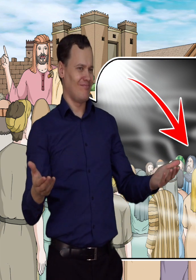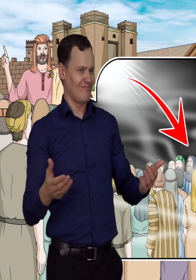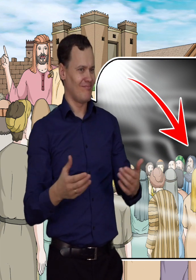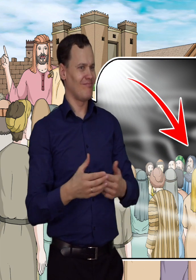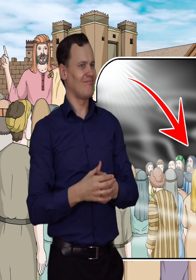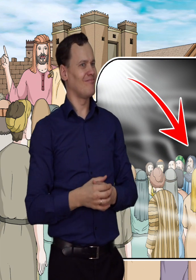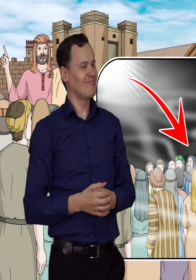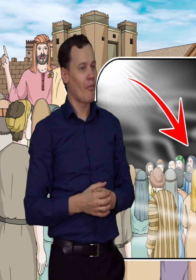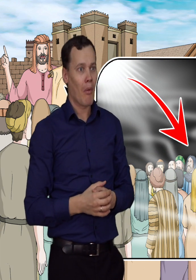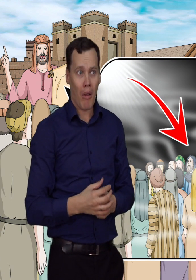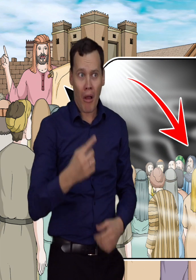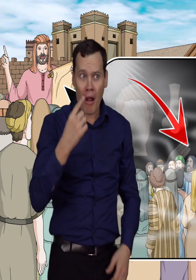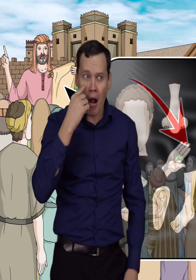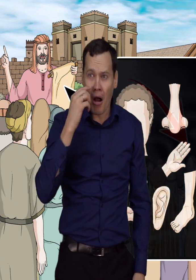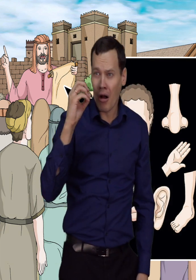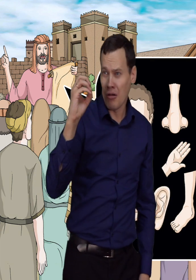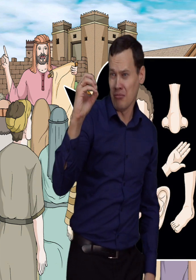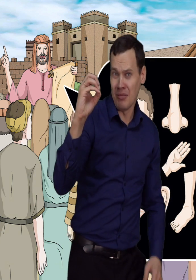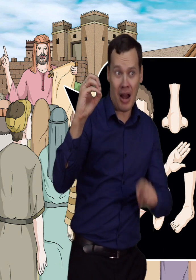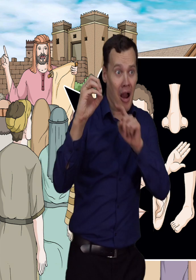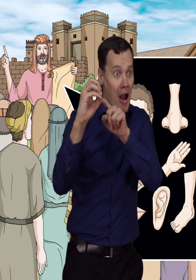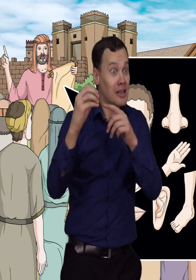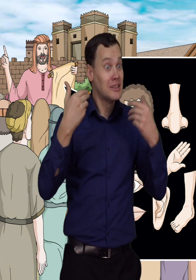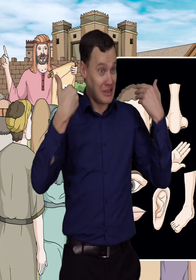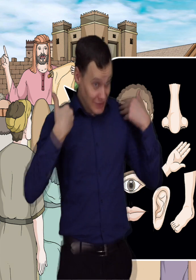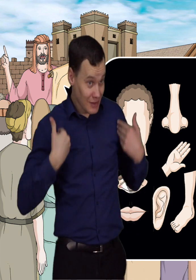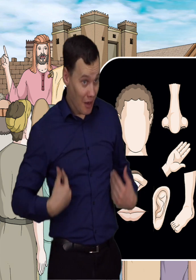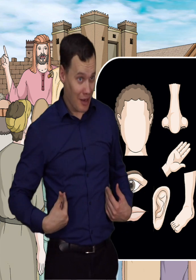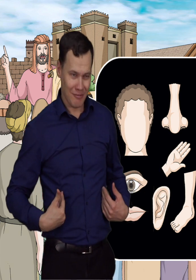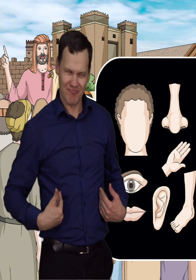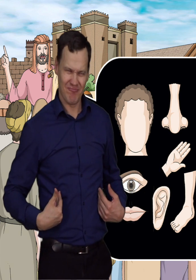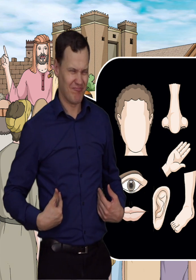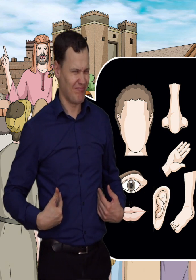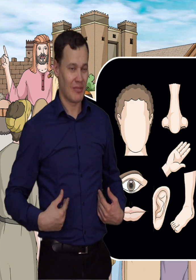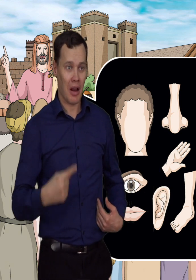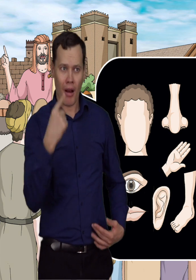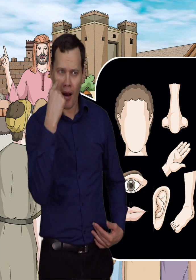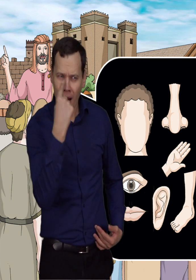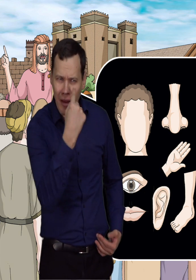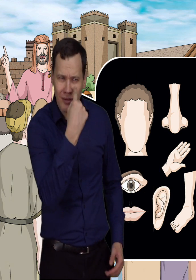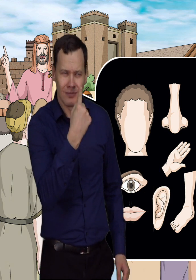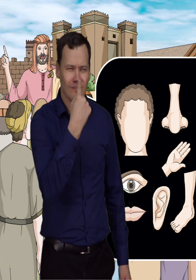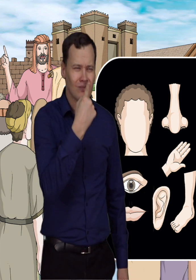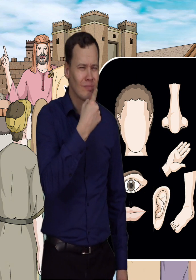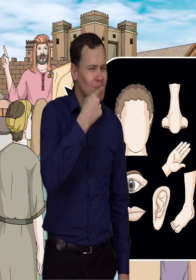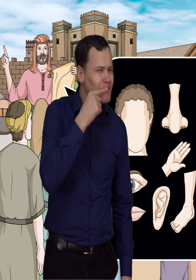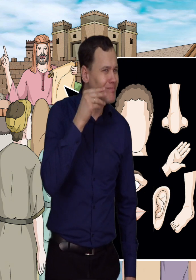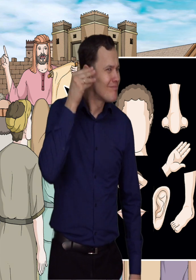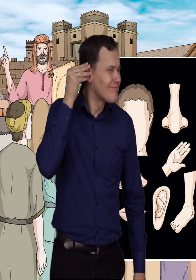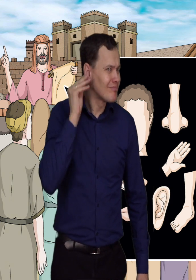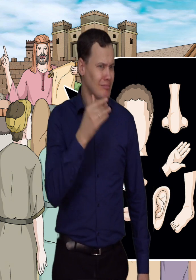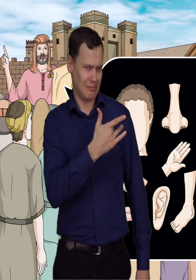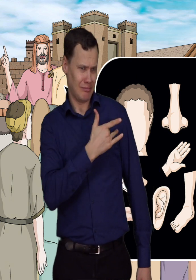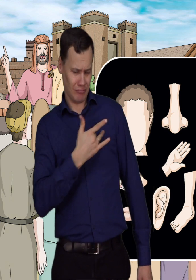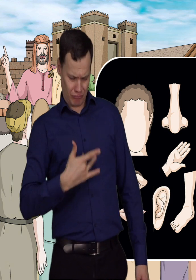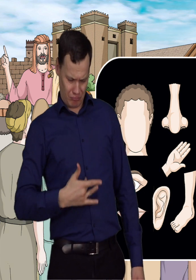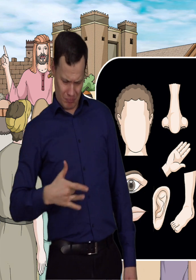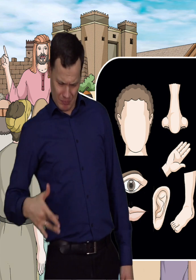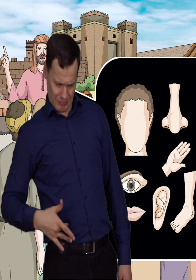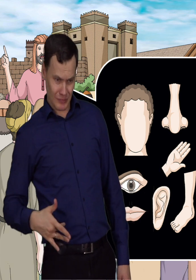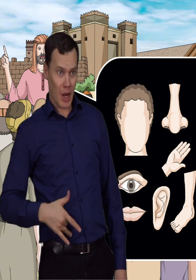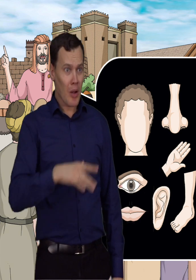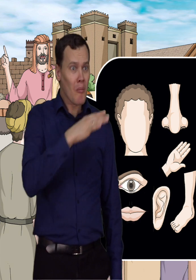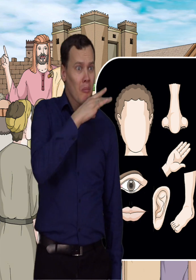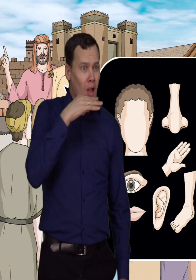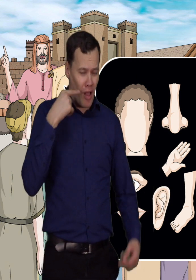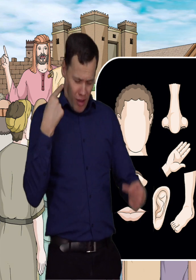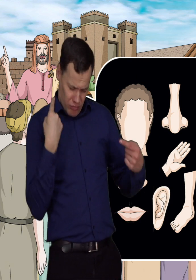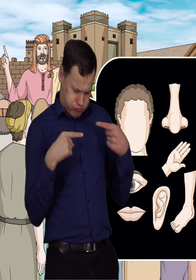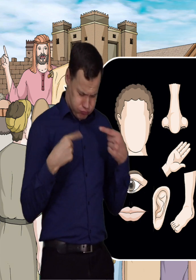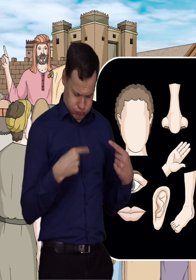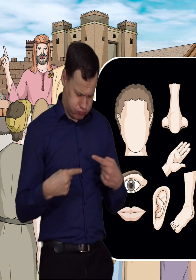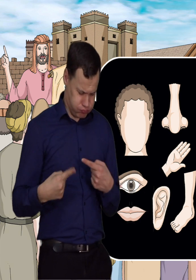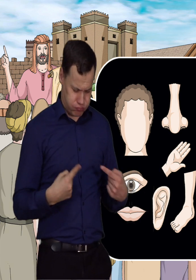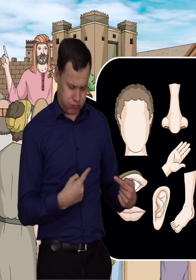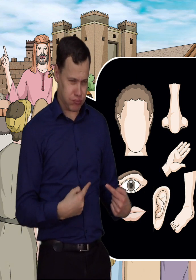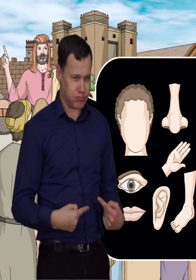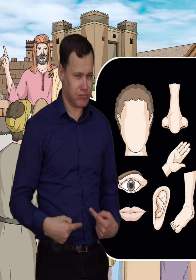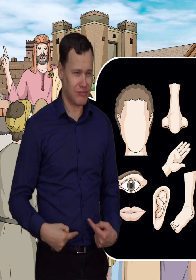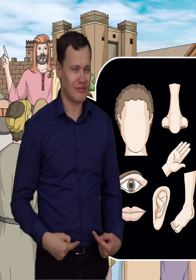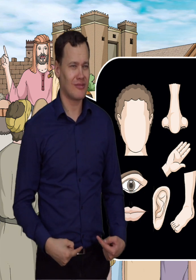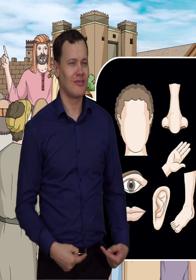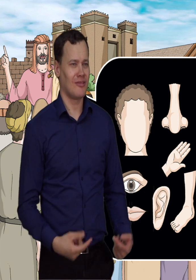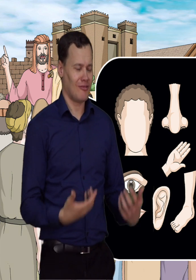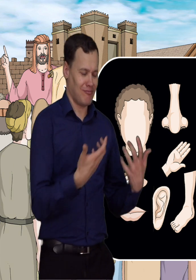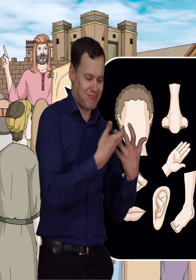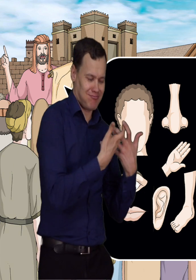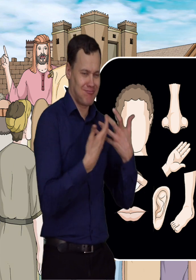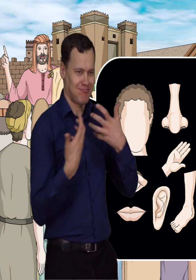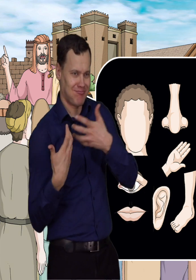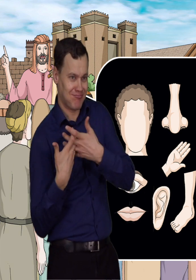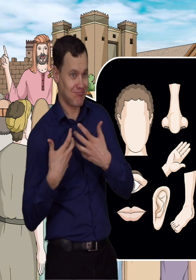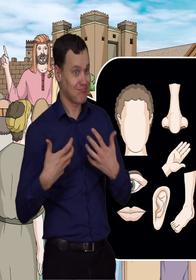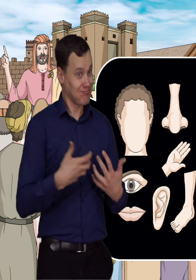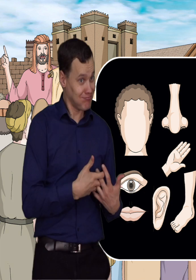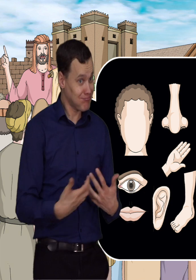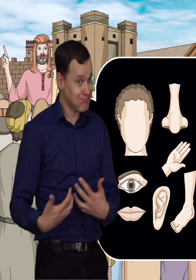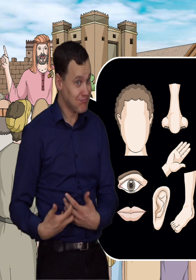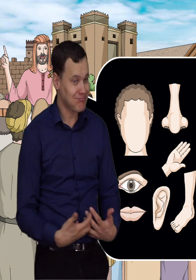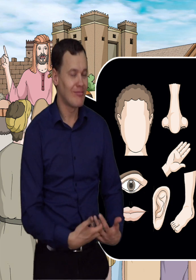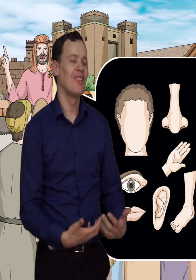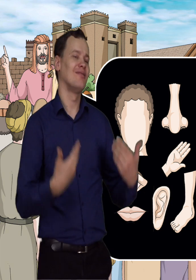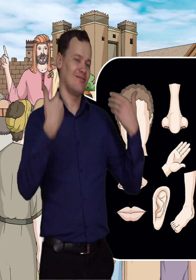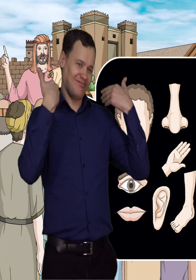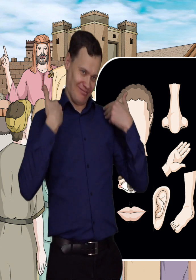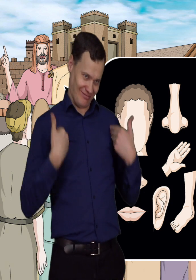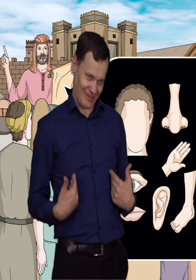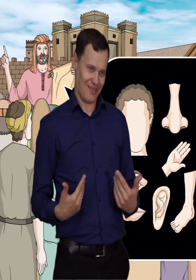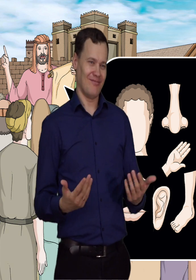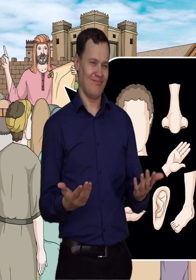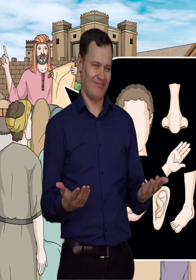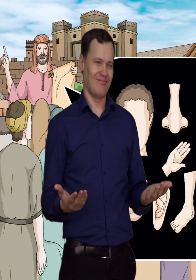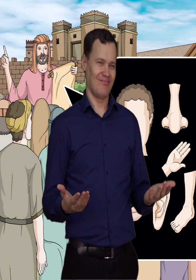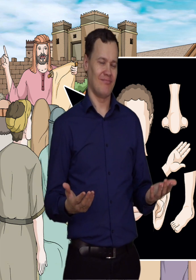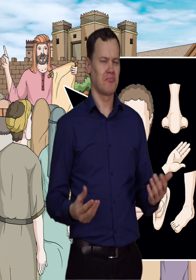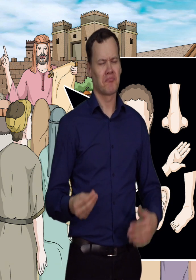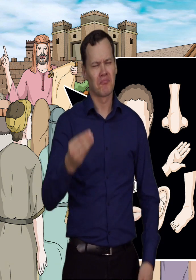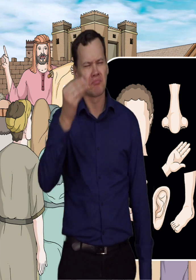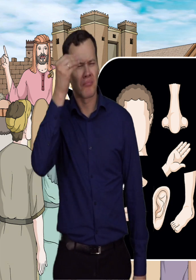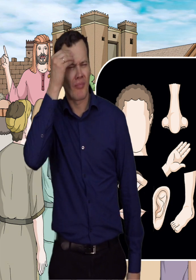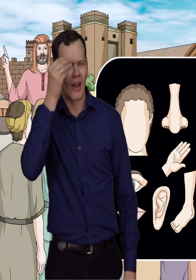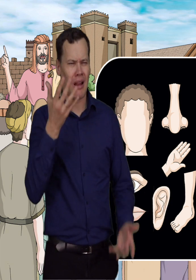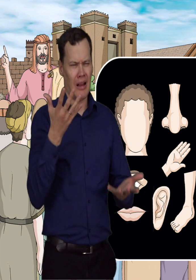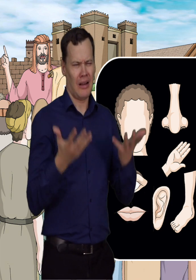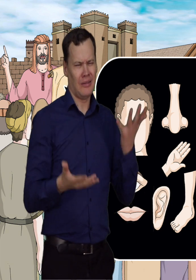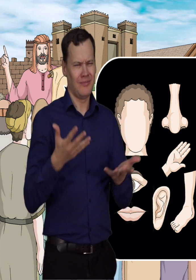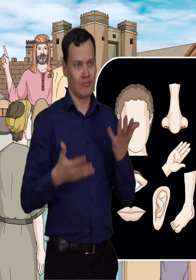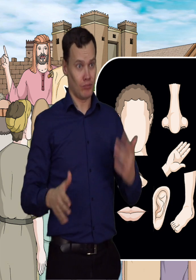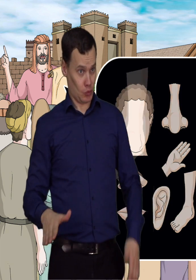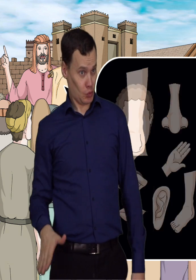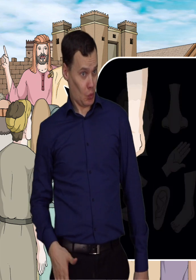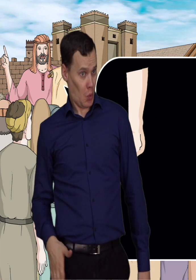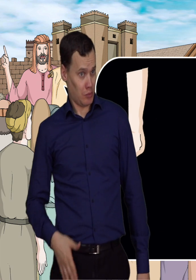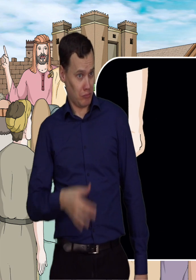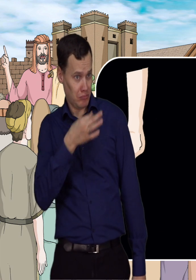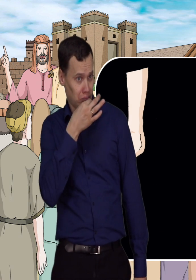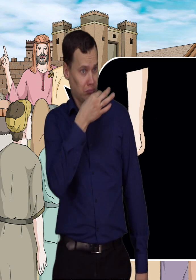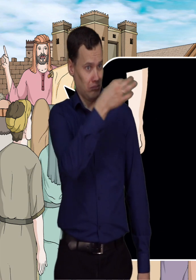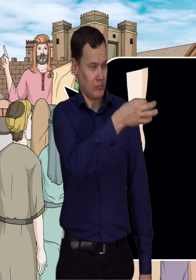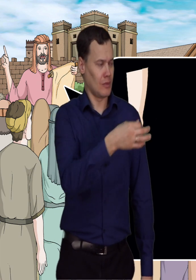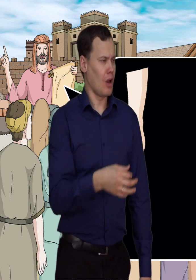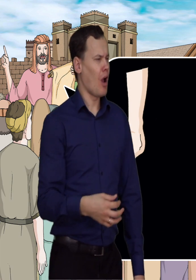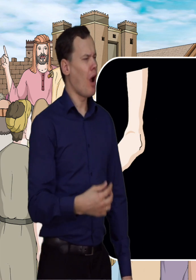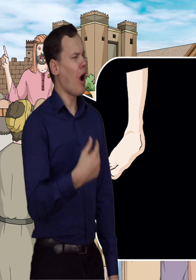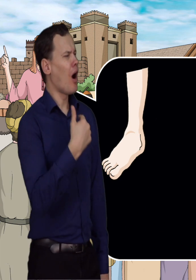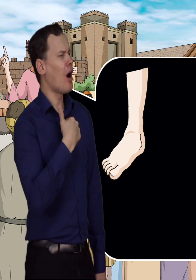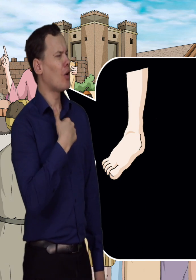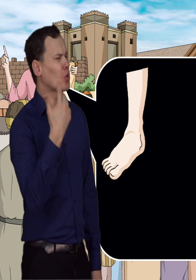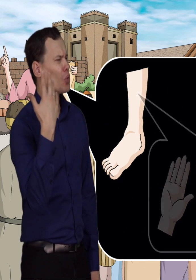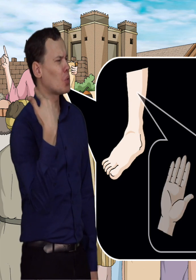For the body does not consist of one part, but of many.